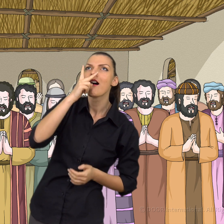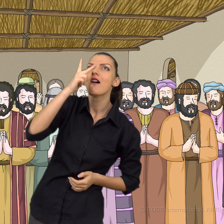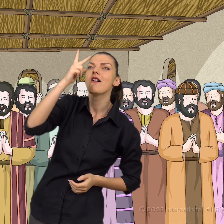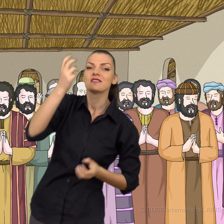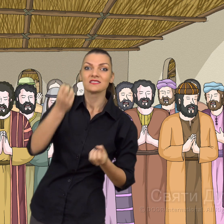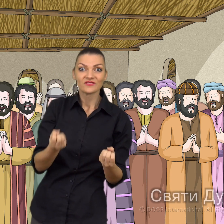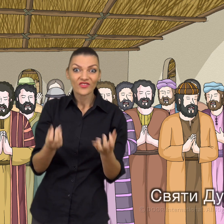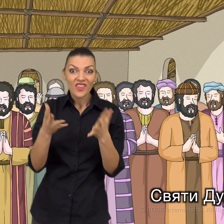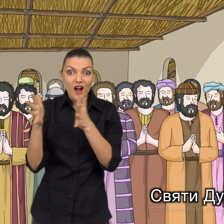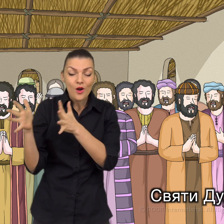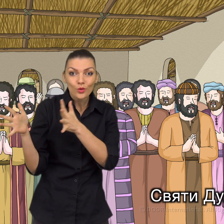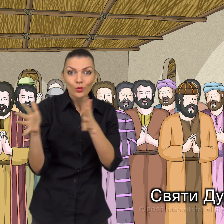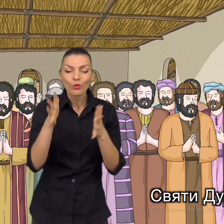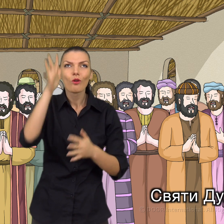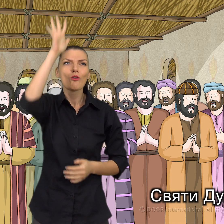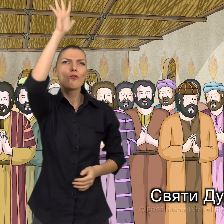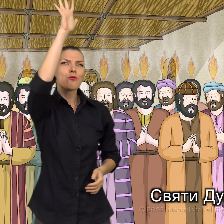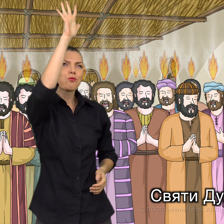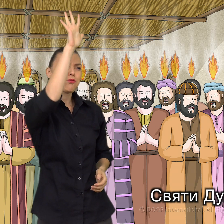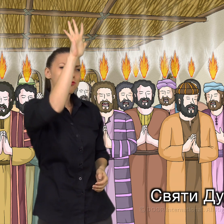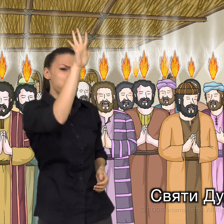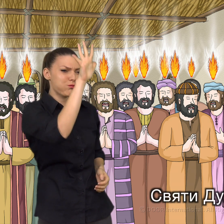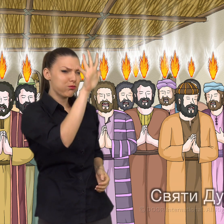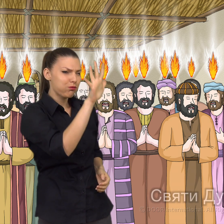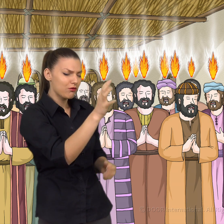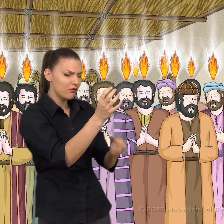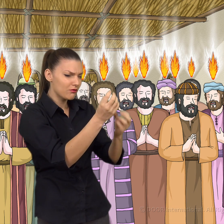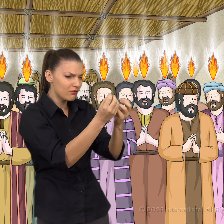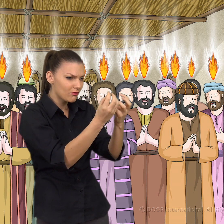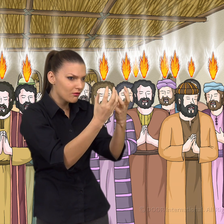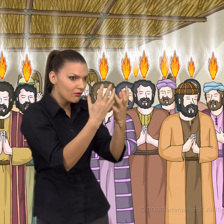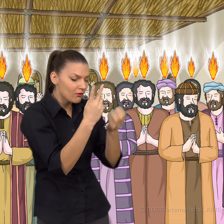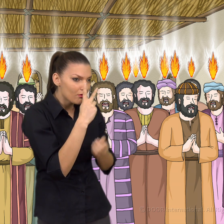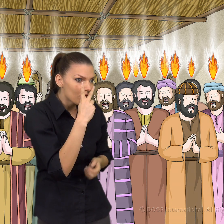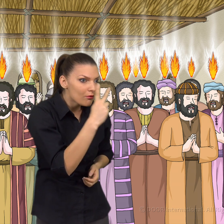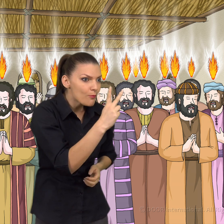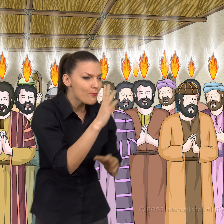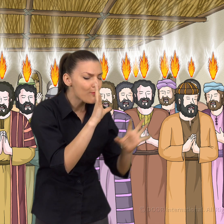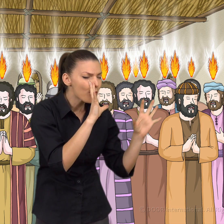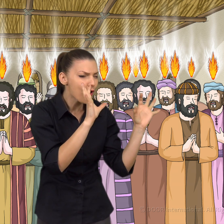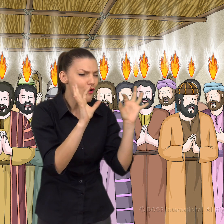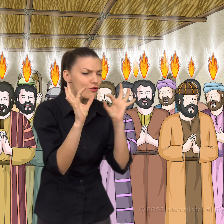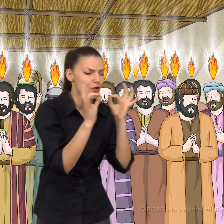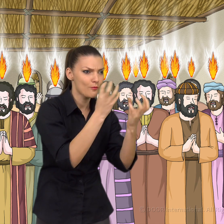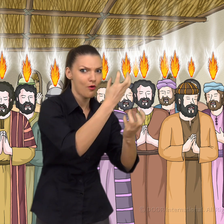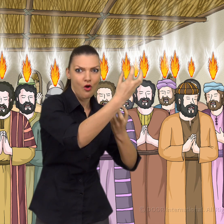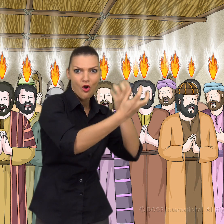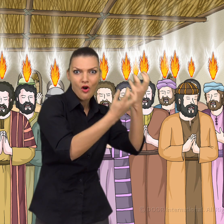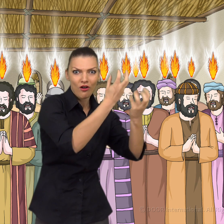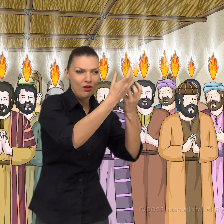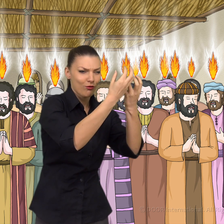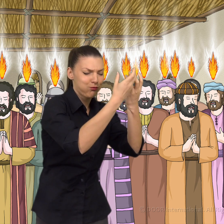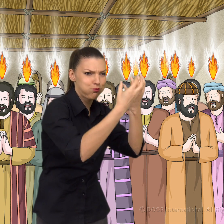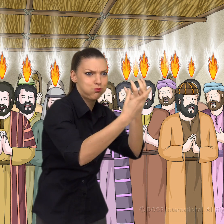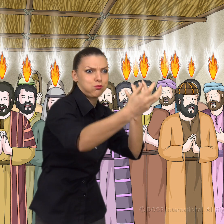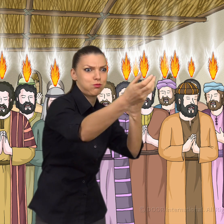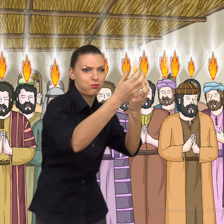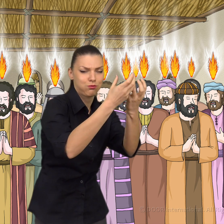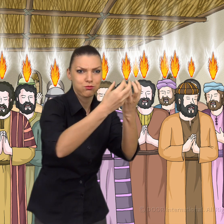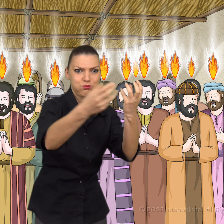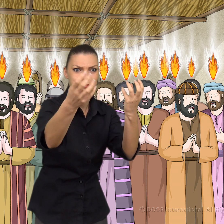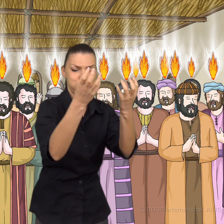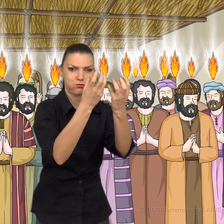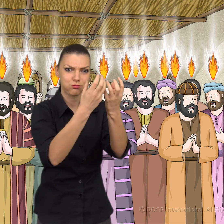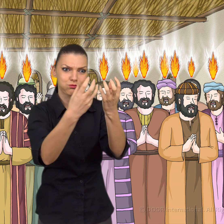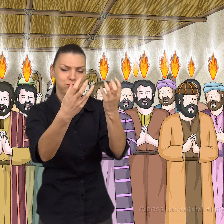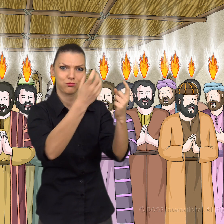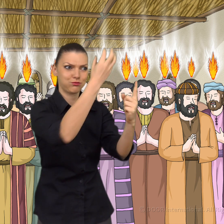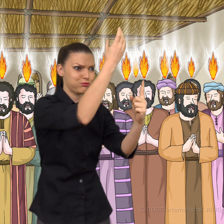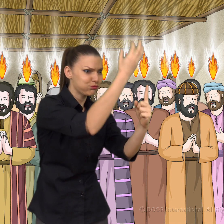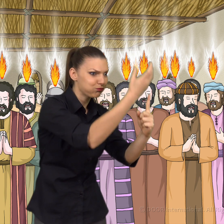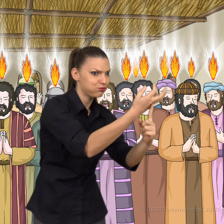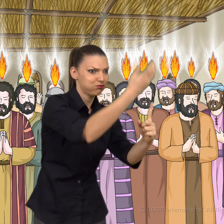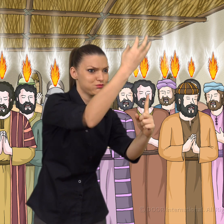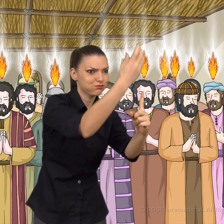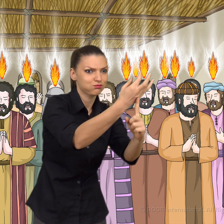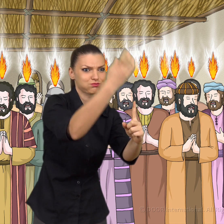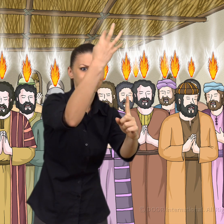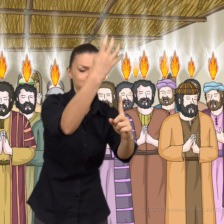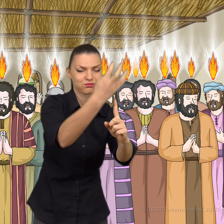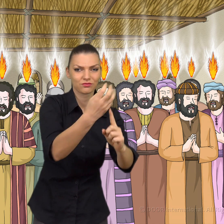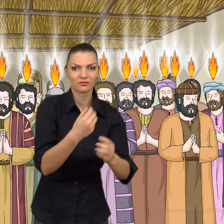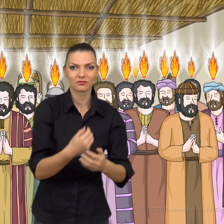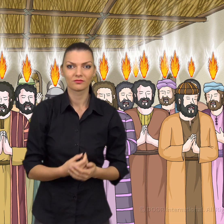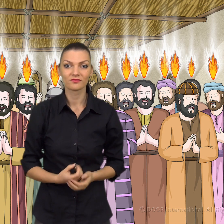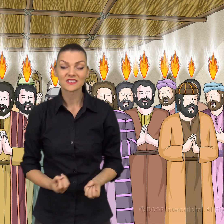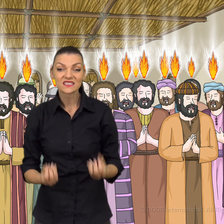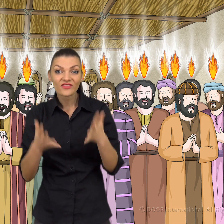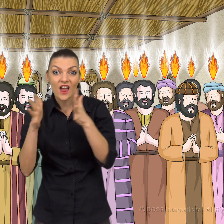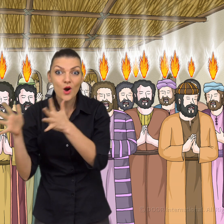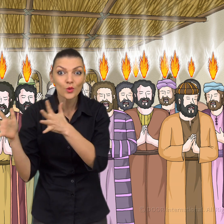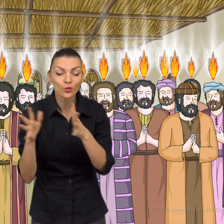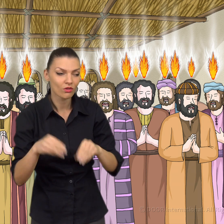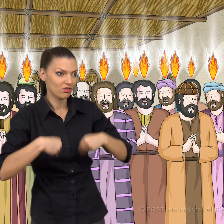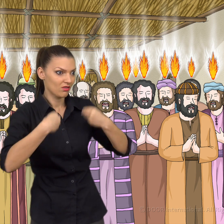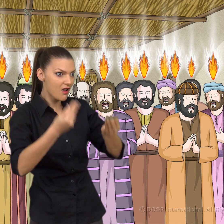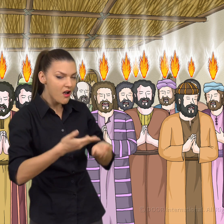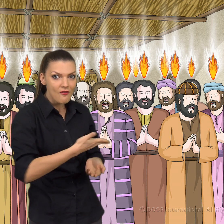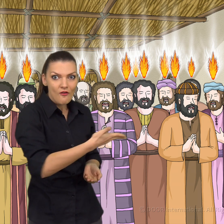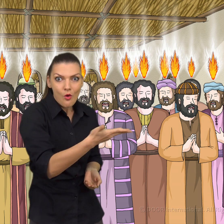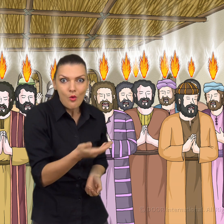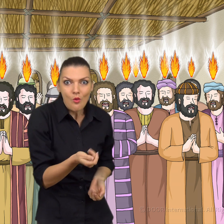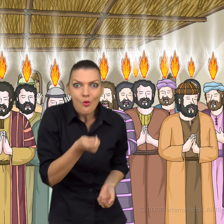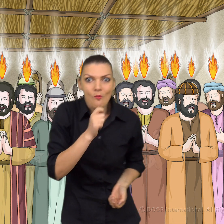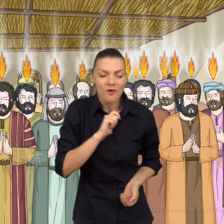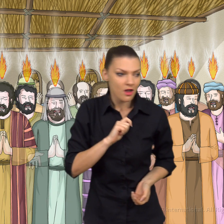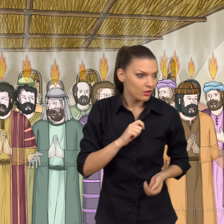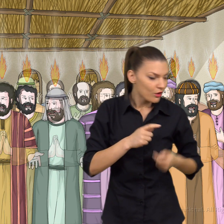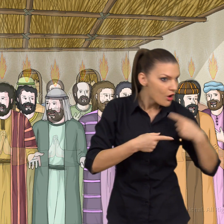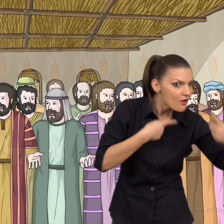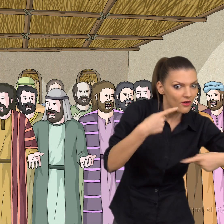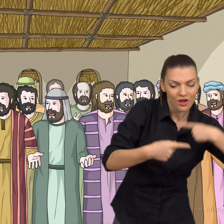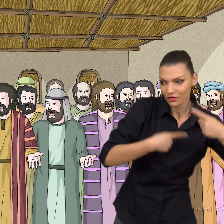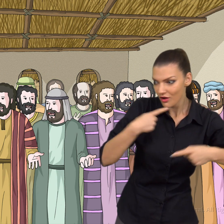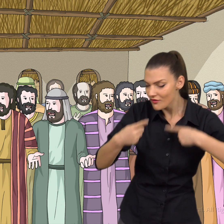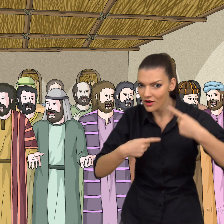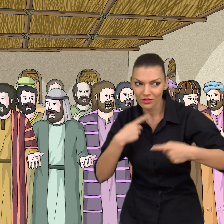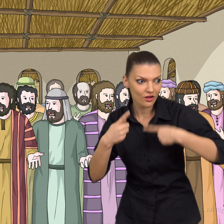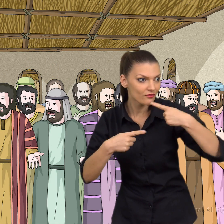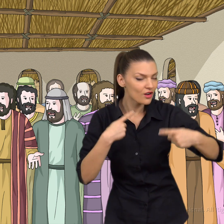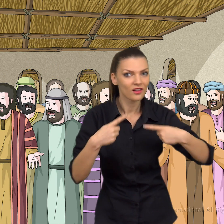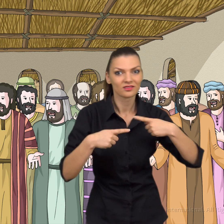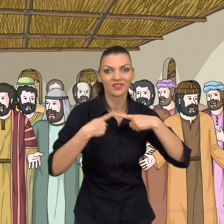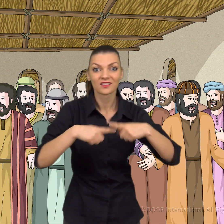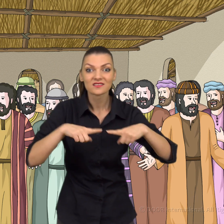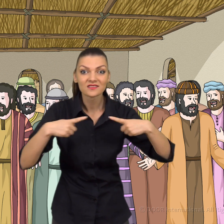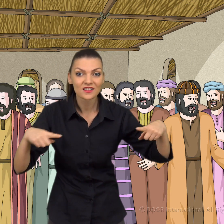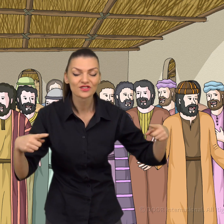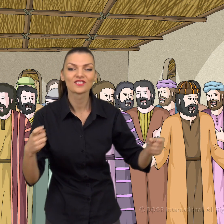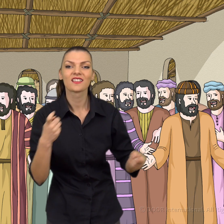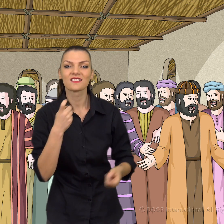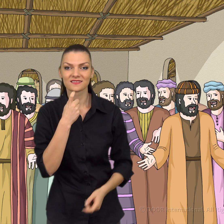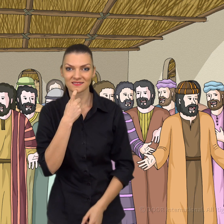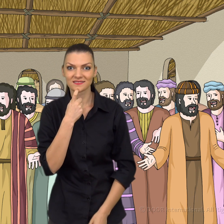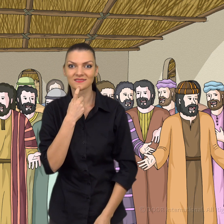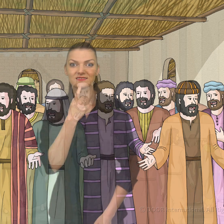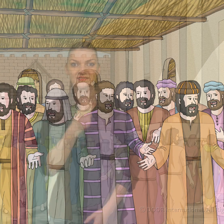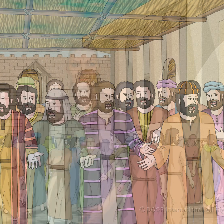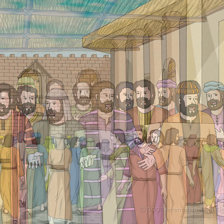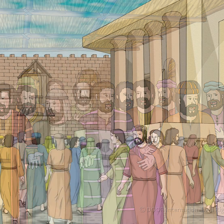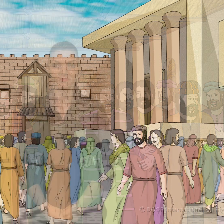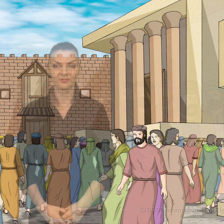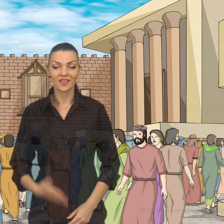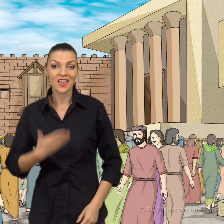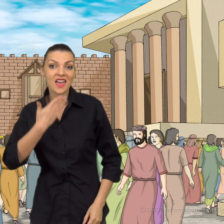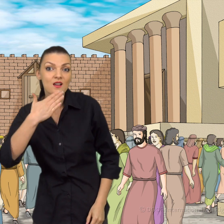They saw tongues like flames of fire that separated and came to rest on each of them. And they were all filled with the Holy Spirit and began to speak in other tongues as the Spirit enabled them.